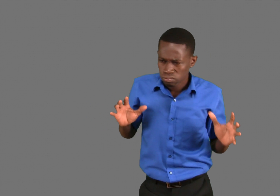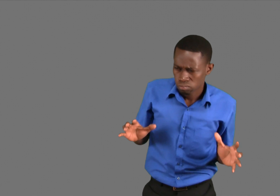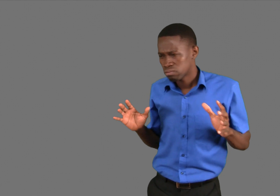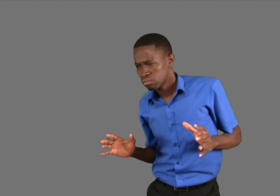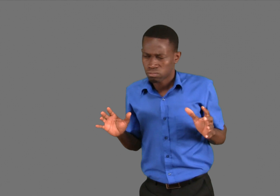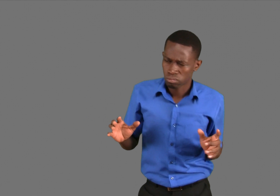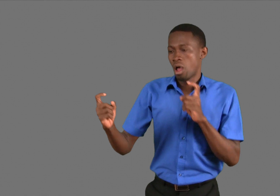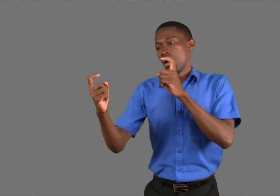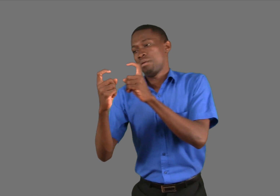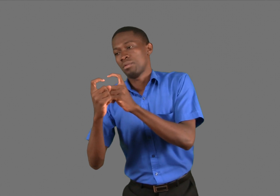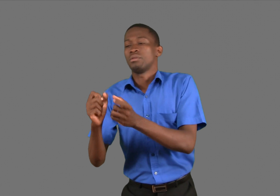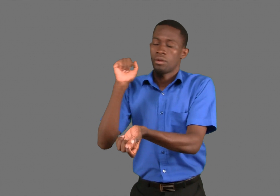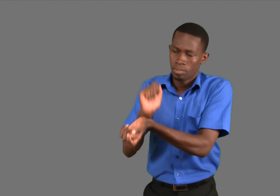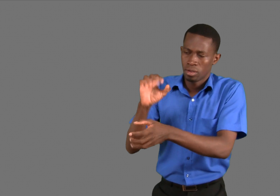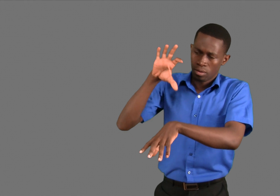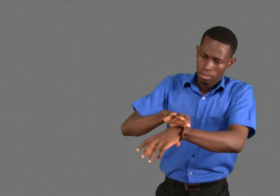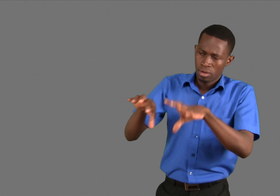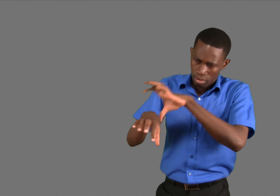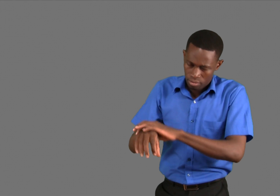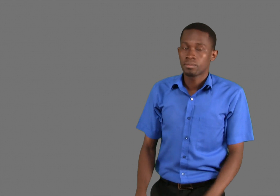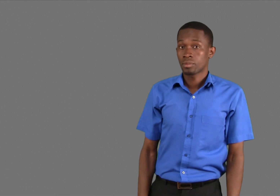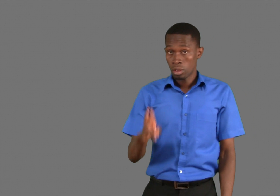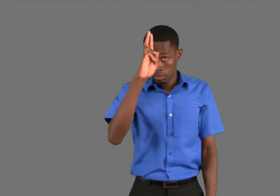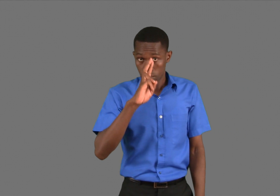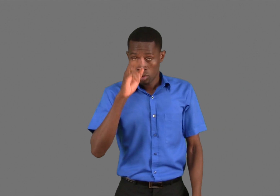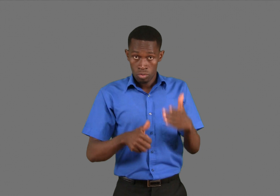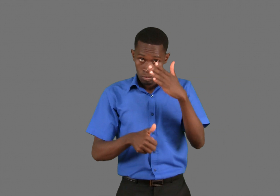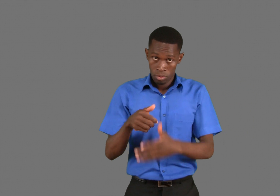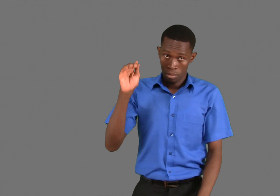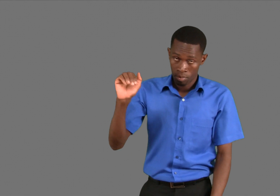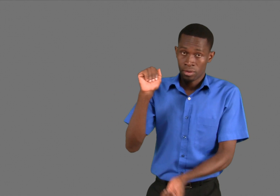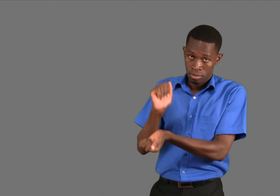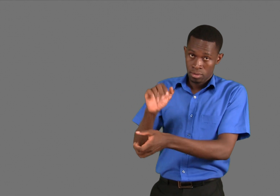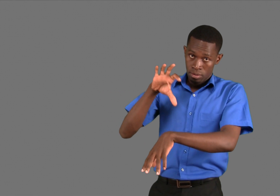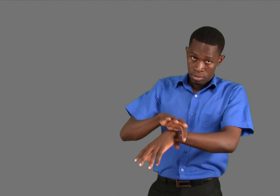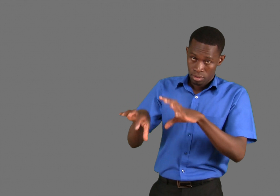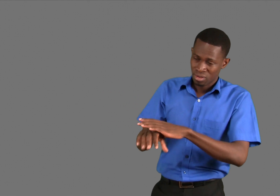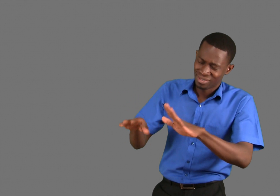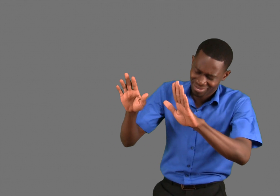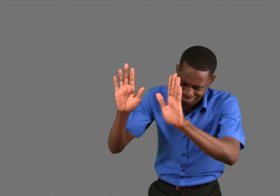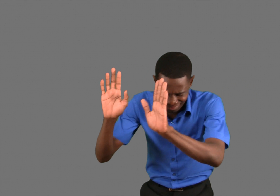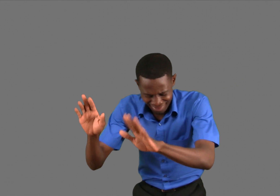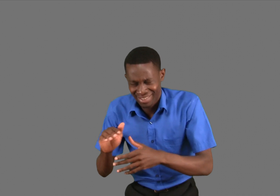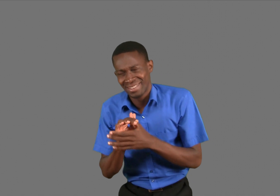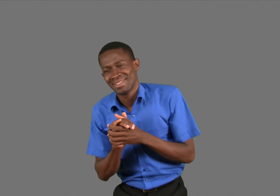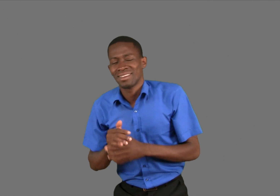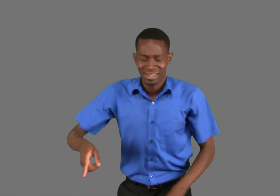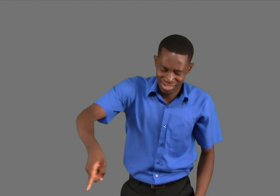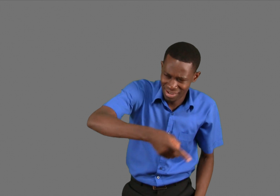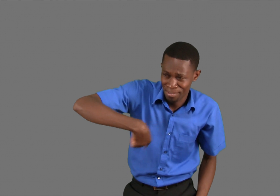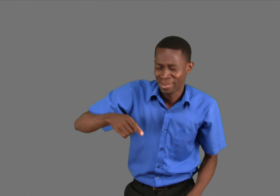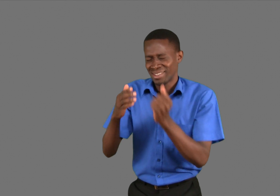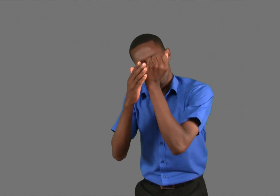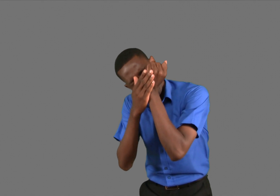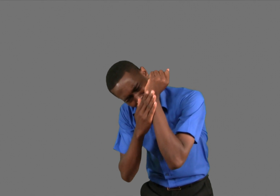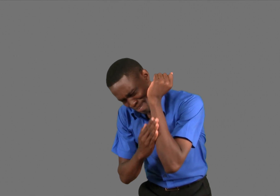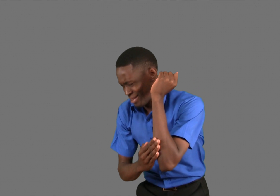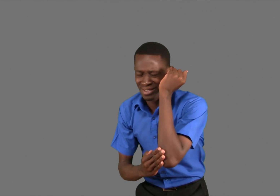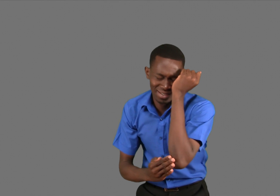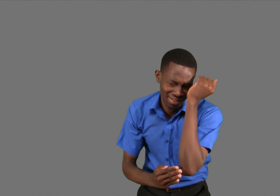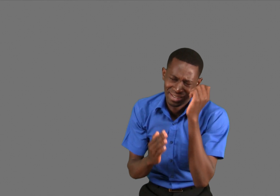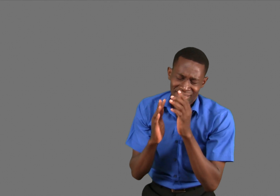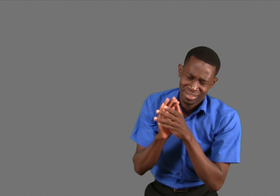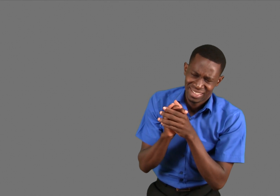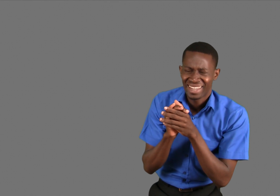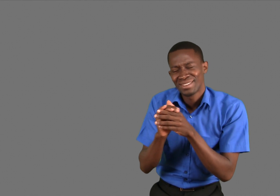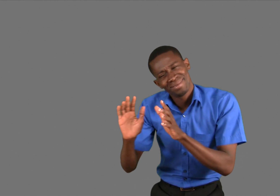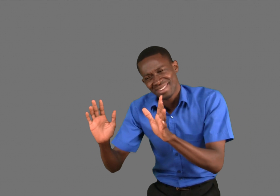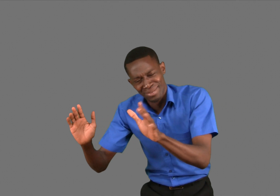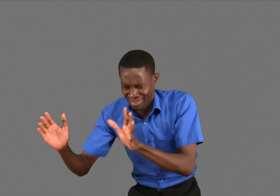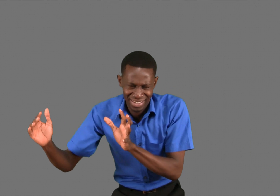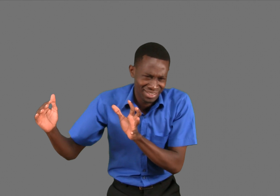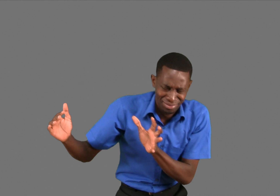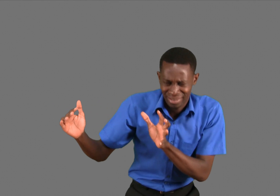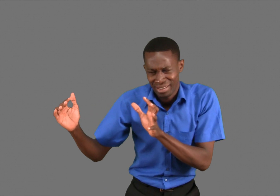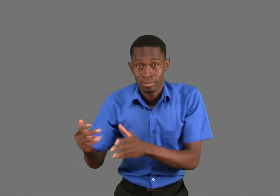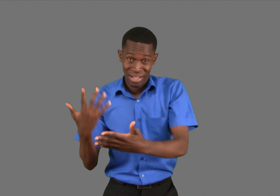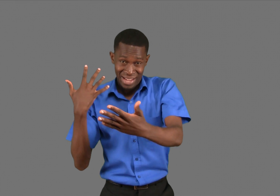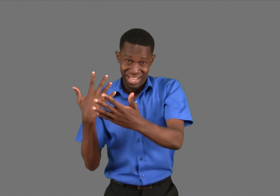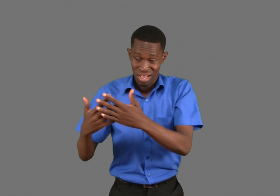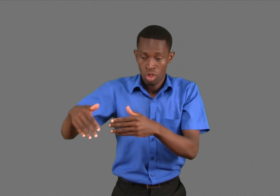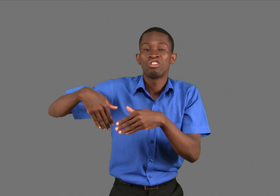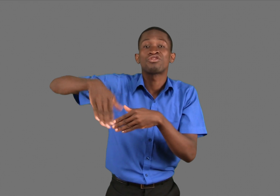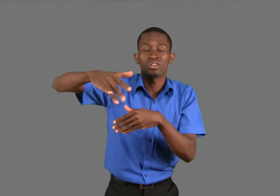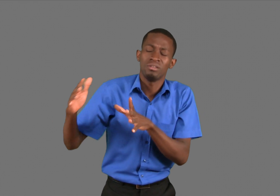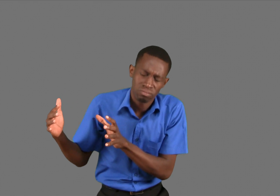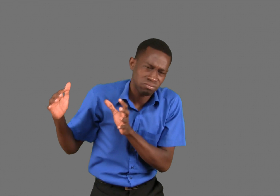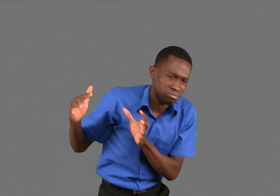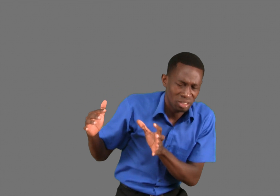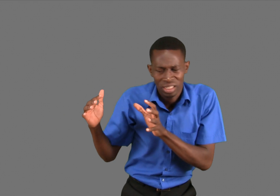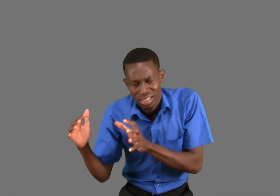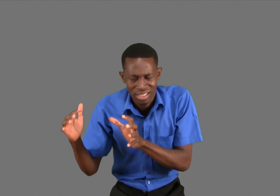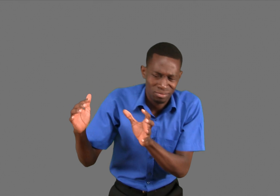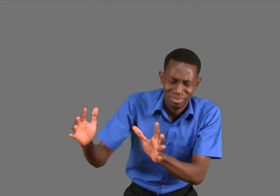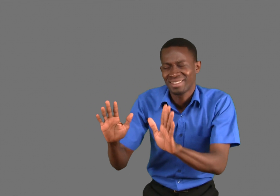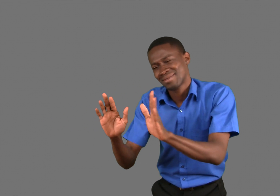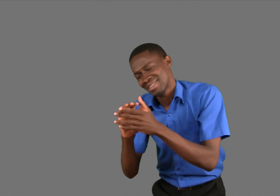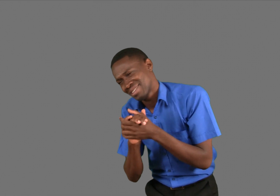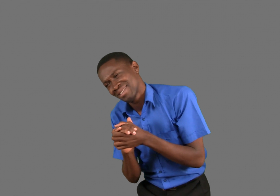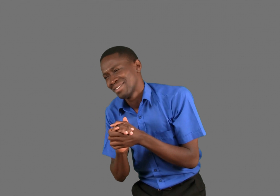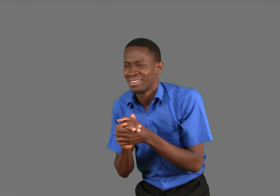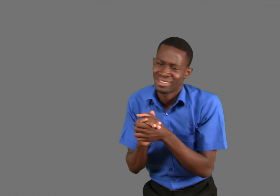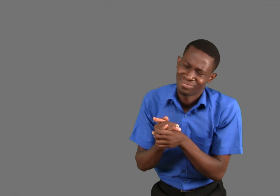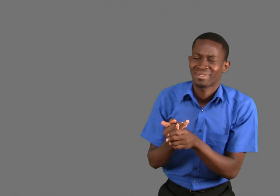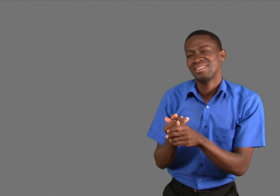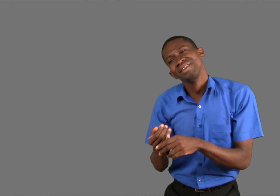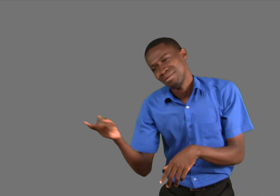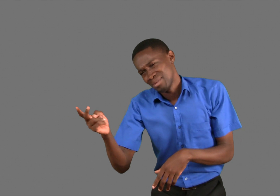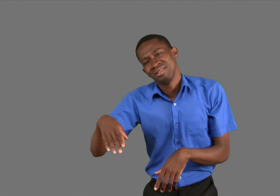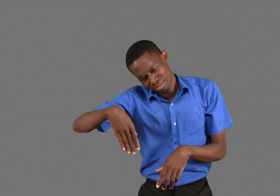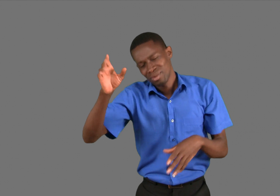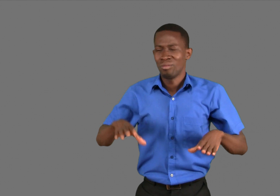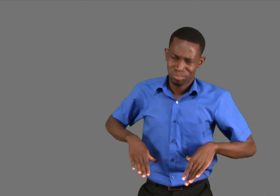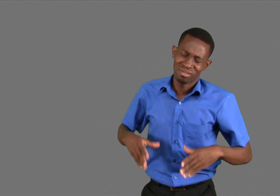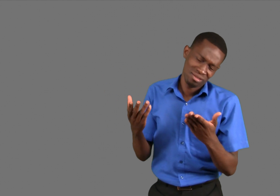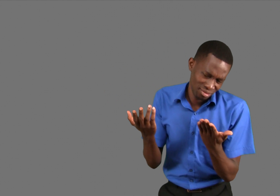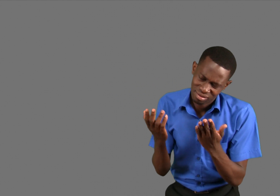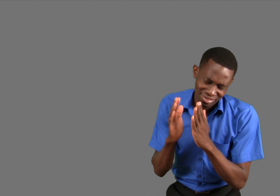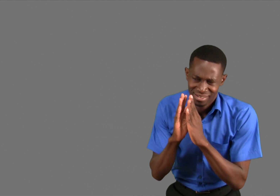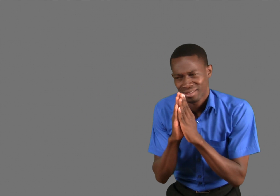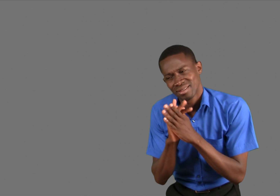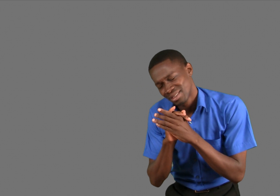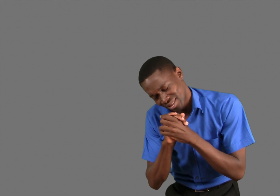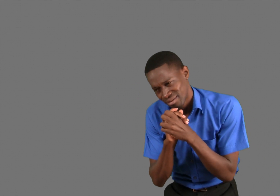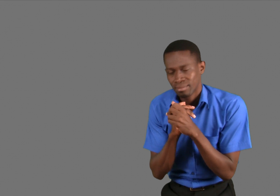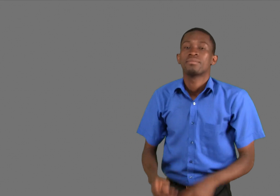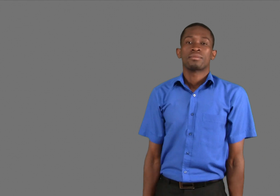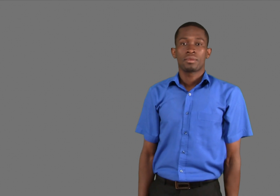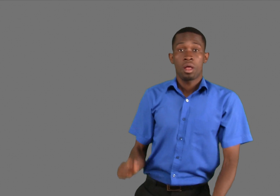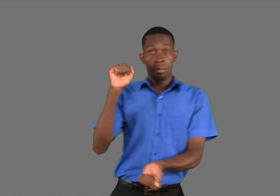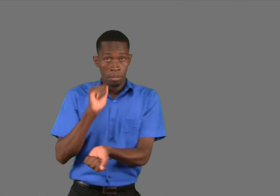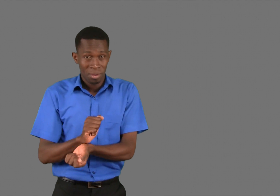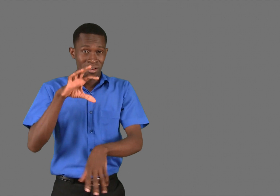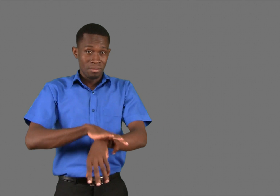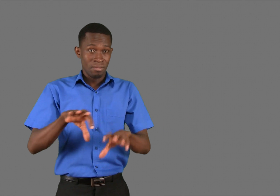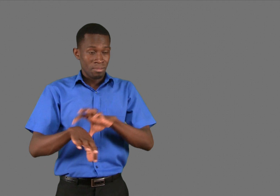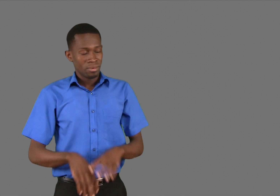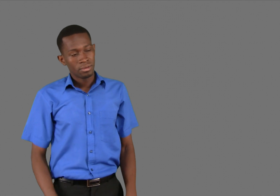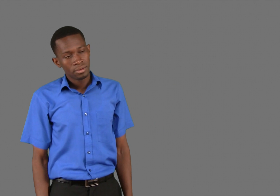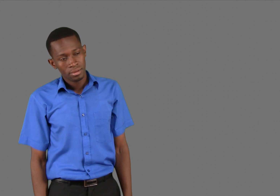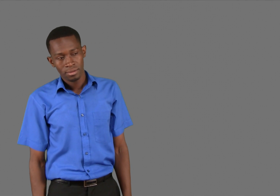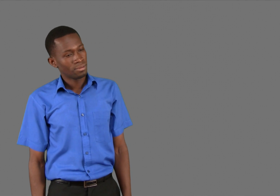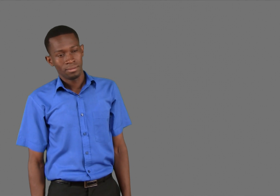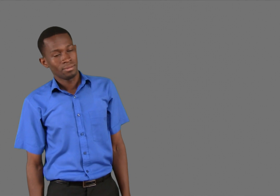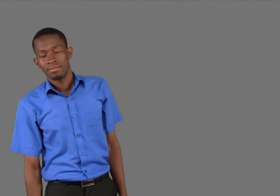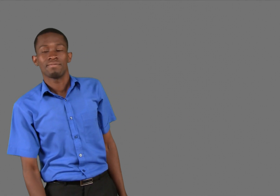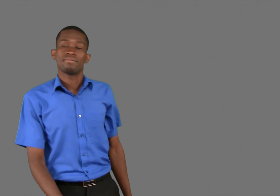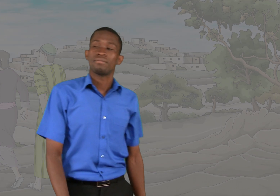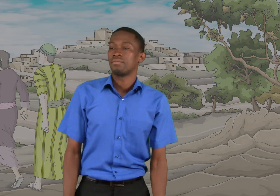They came to appease them and led them out, requesting that they leave the city.